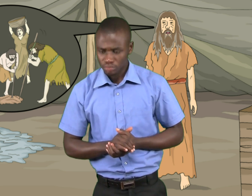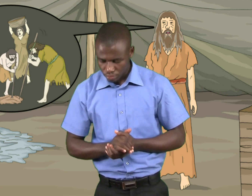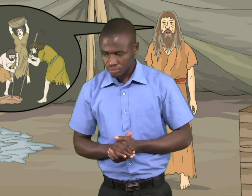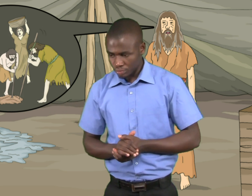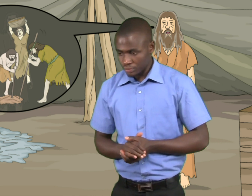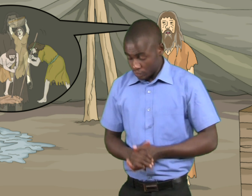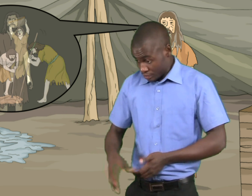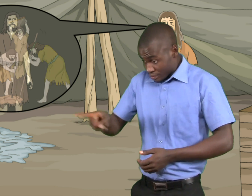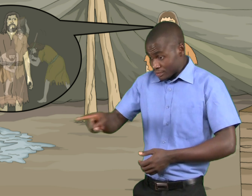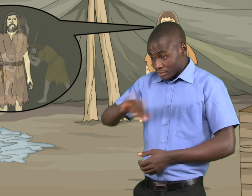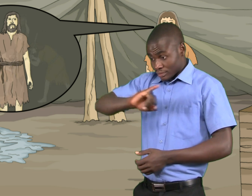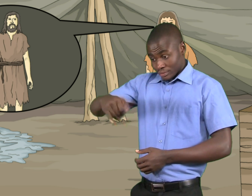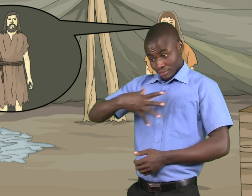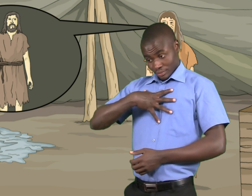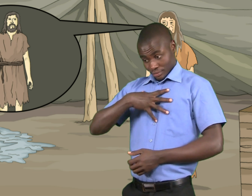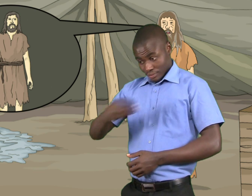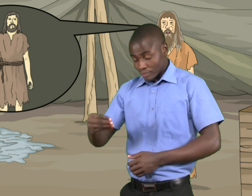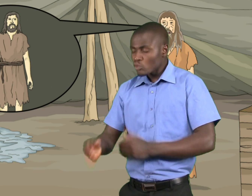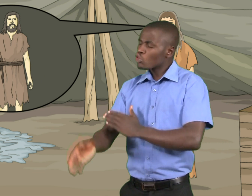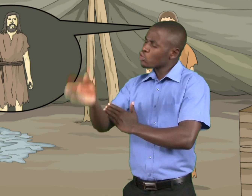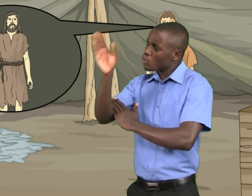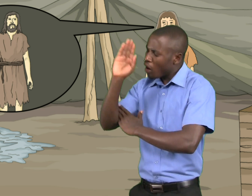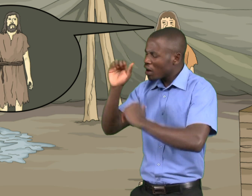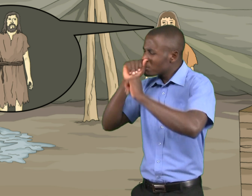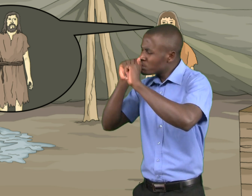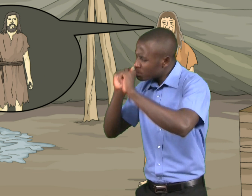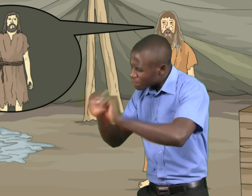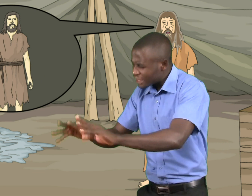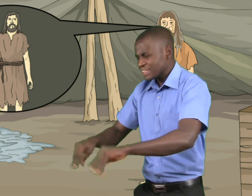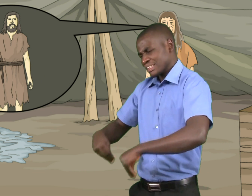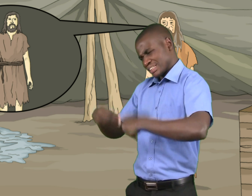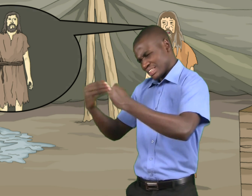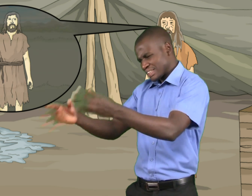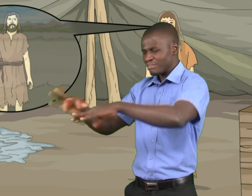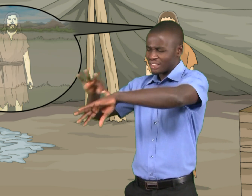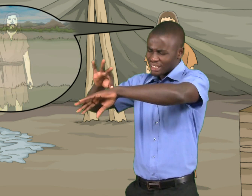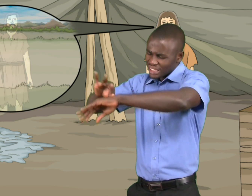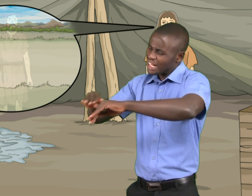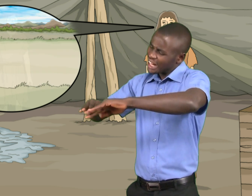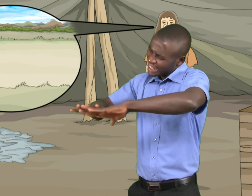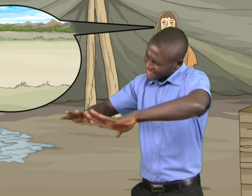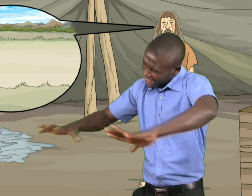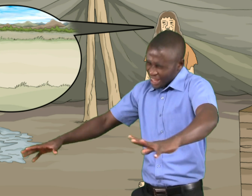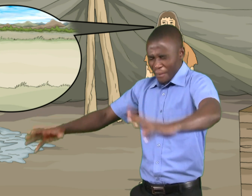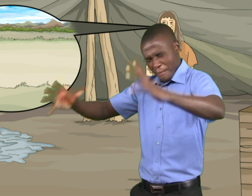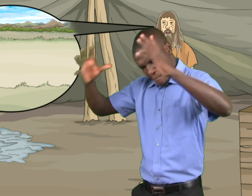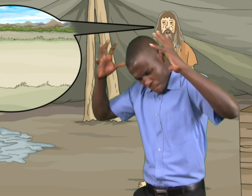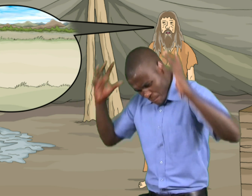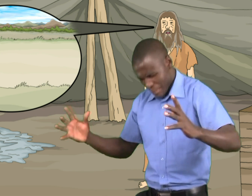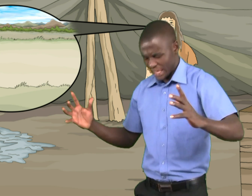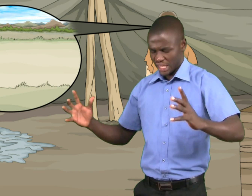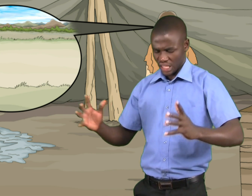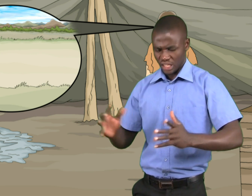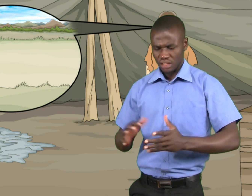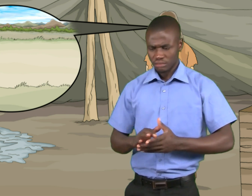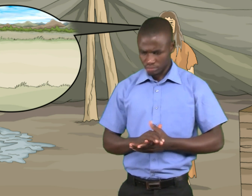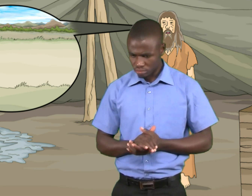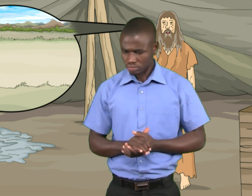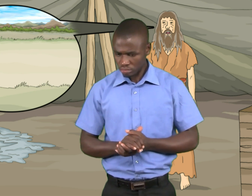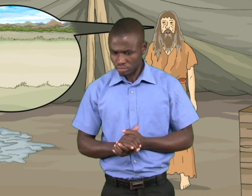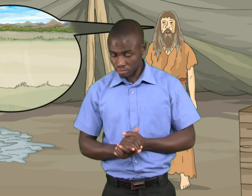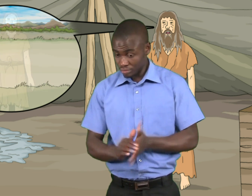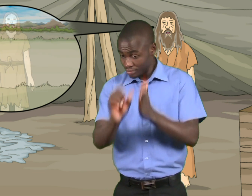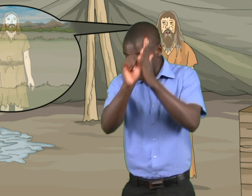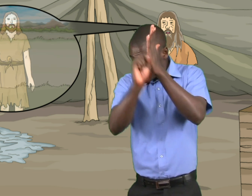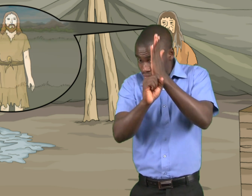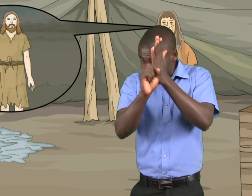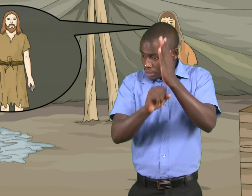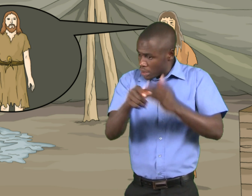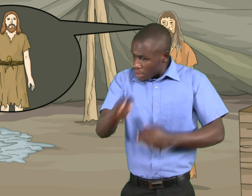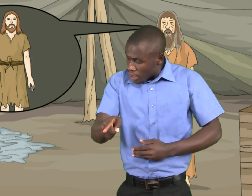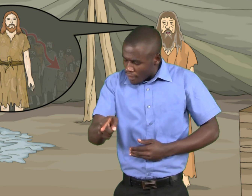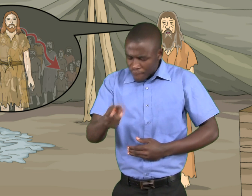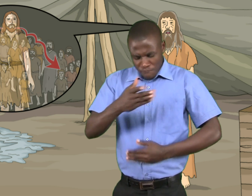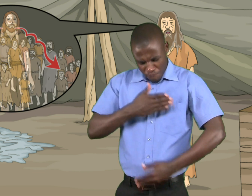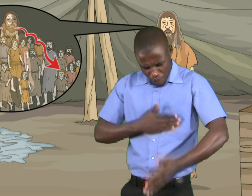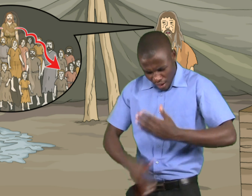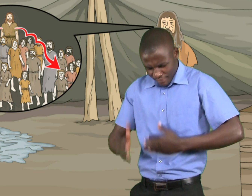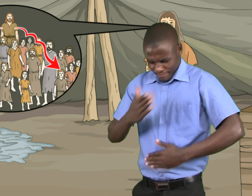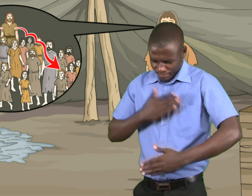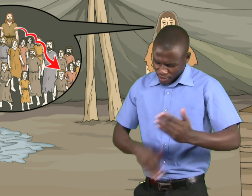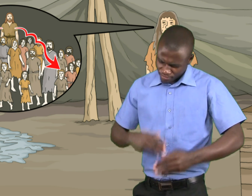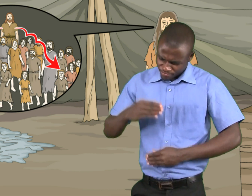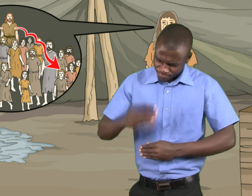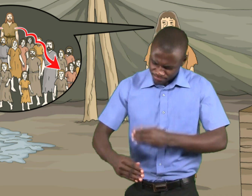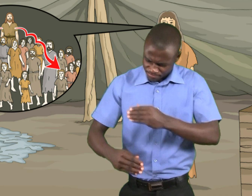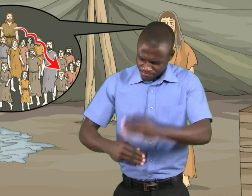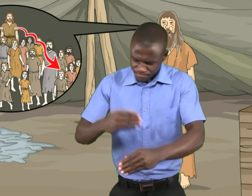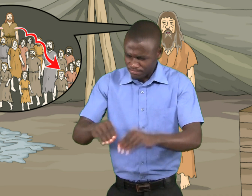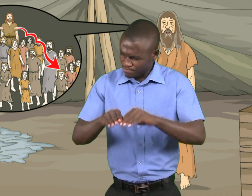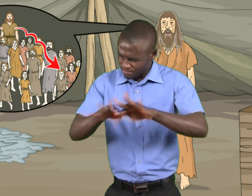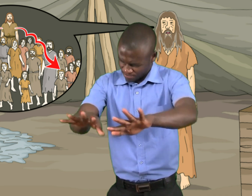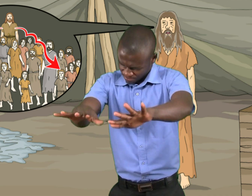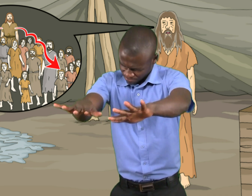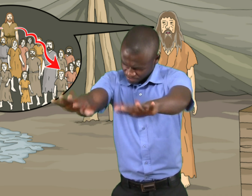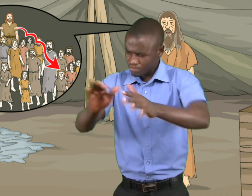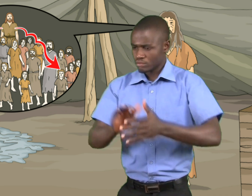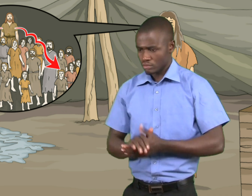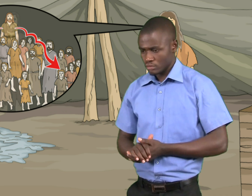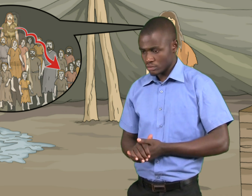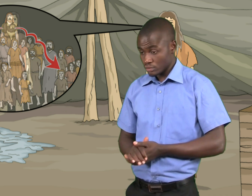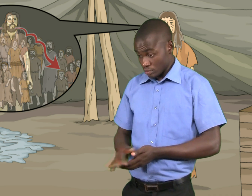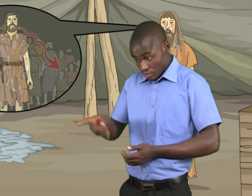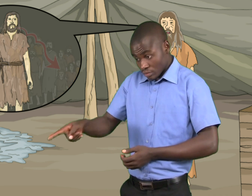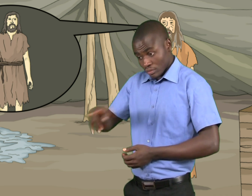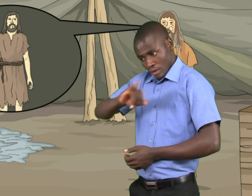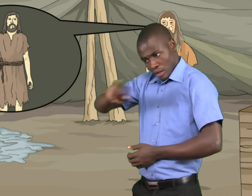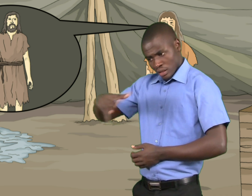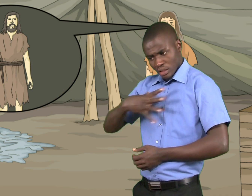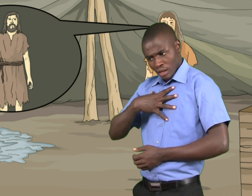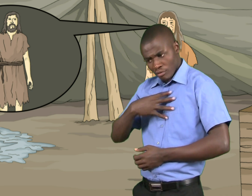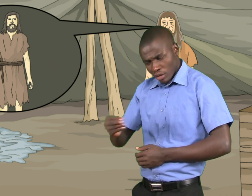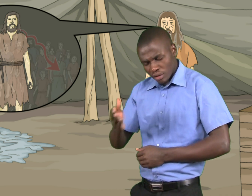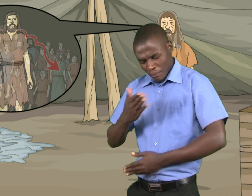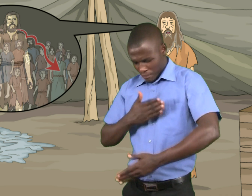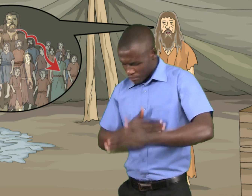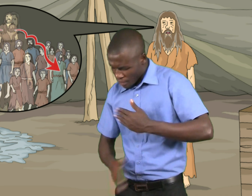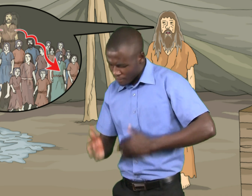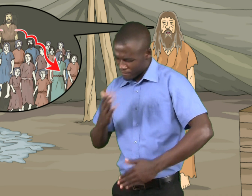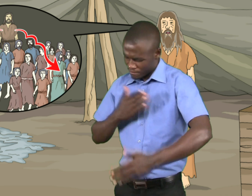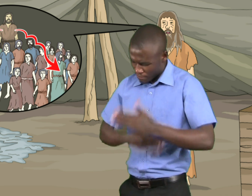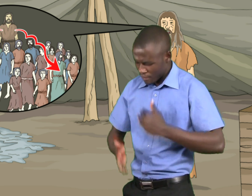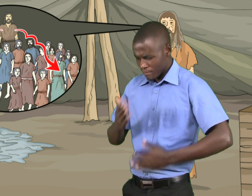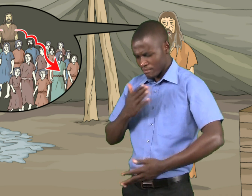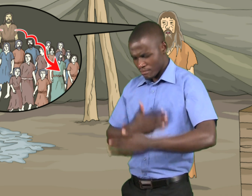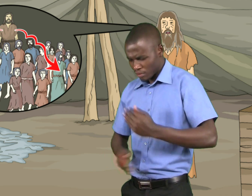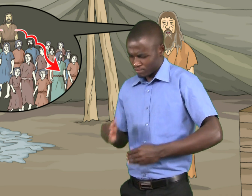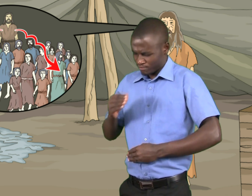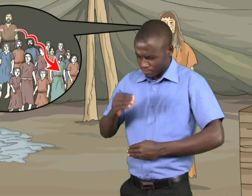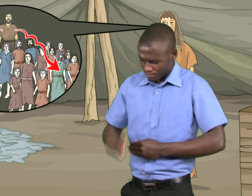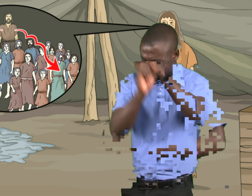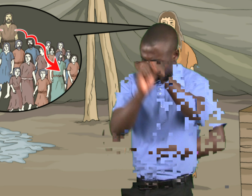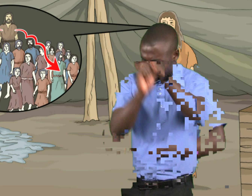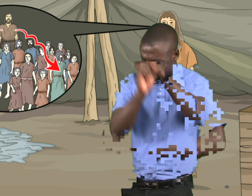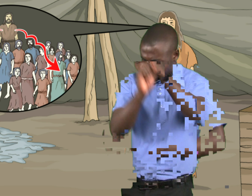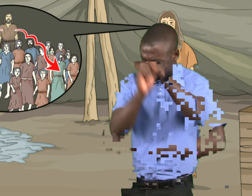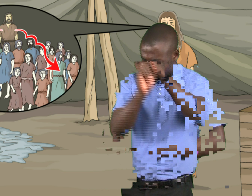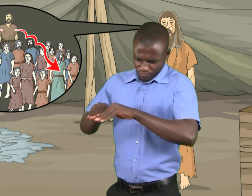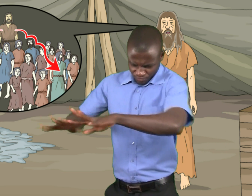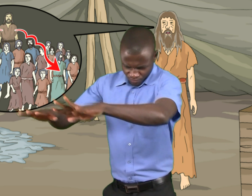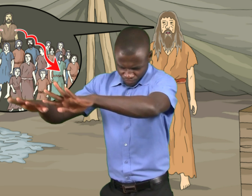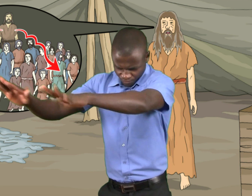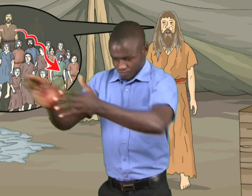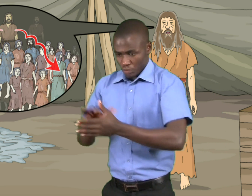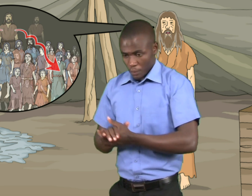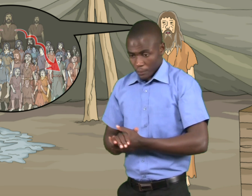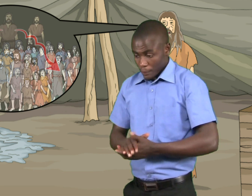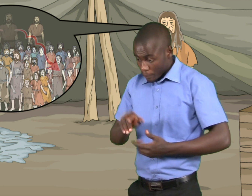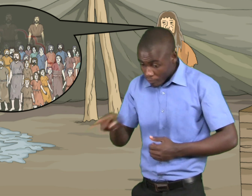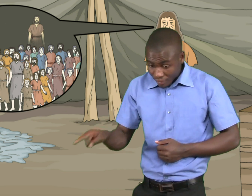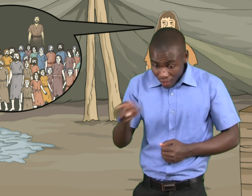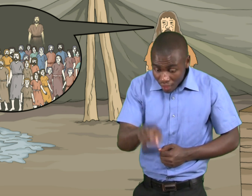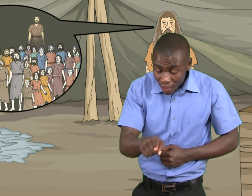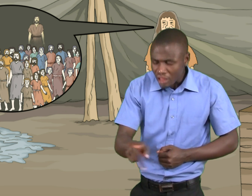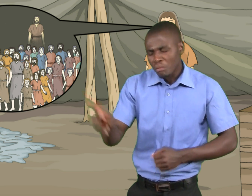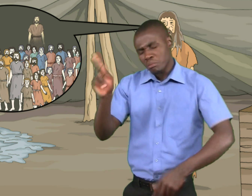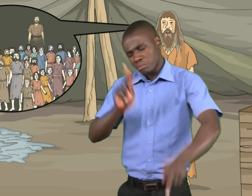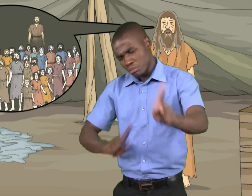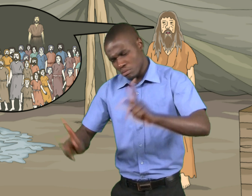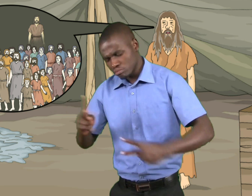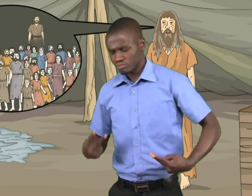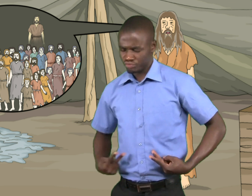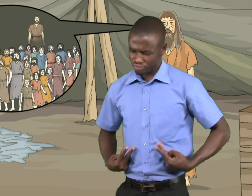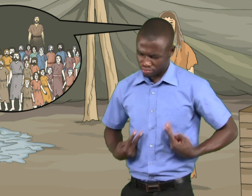May God expand the territory of Japheth;